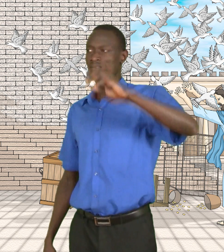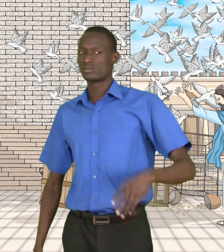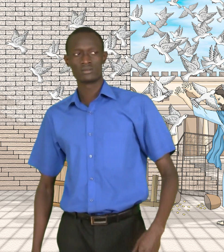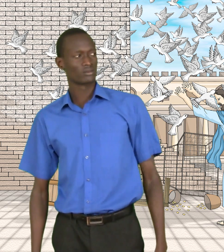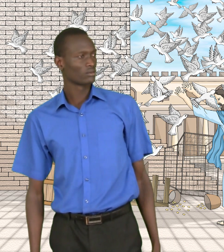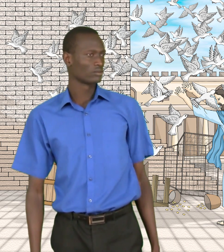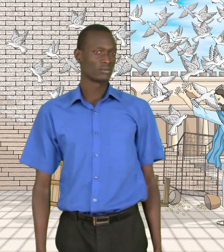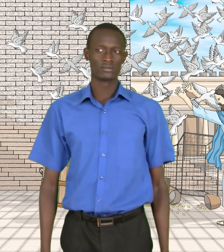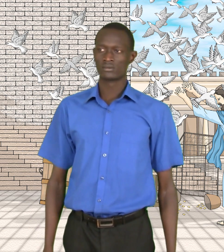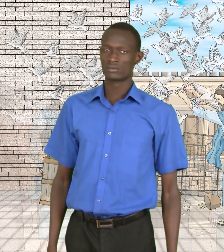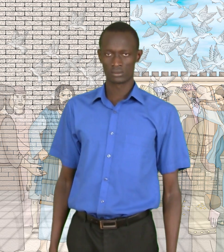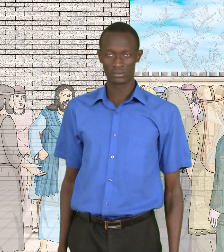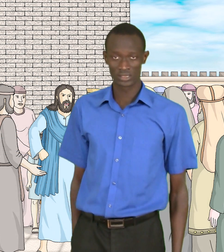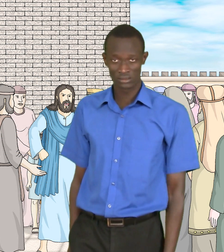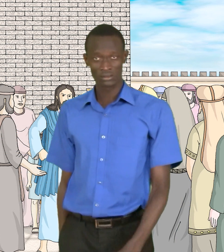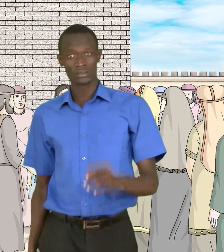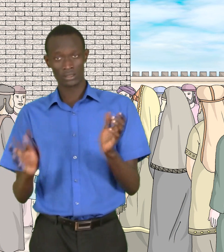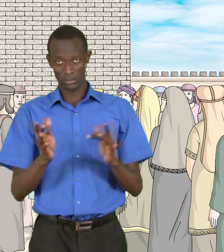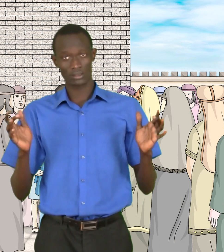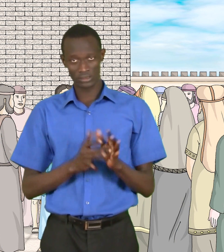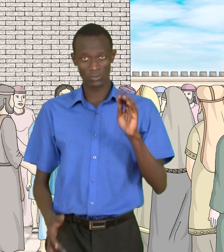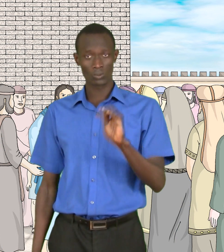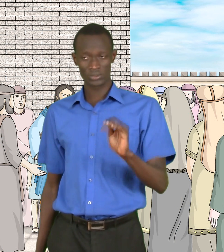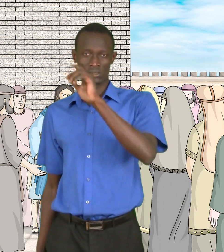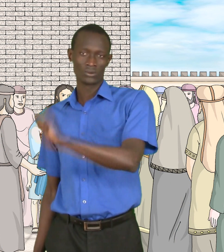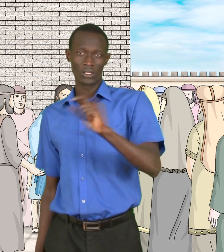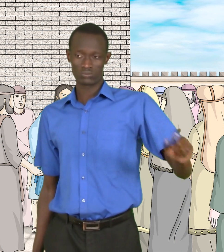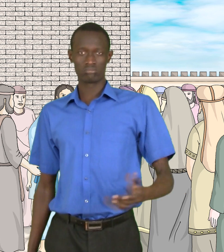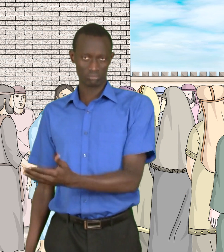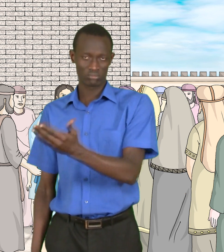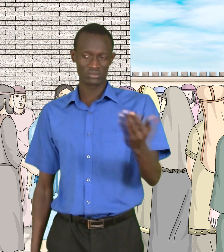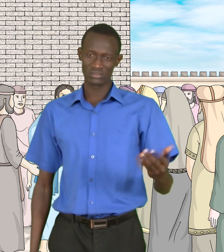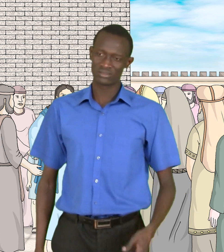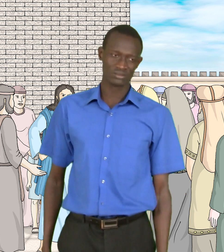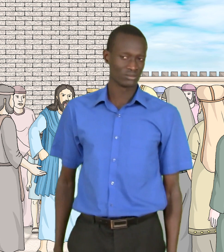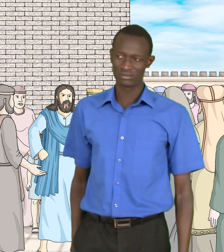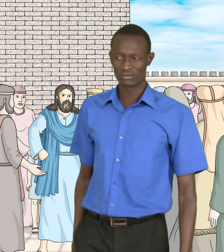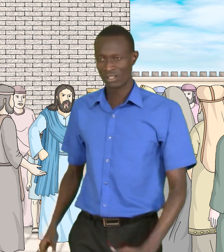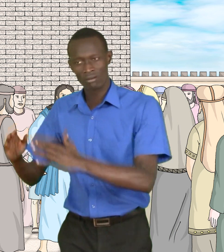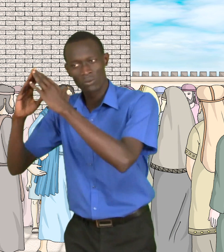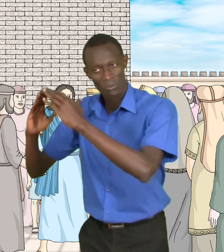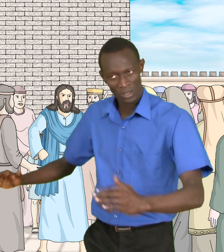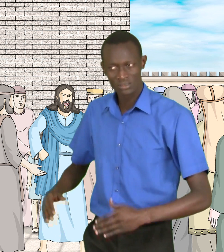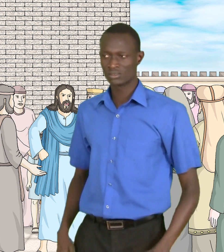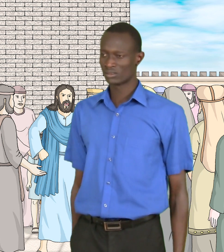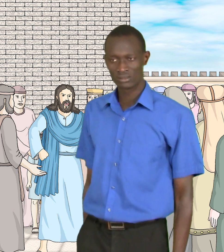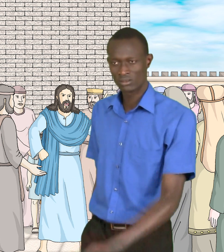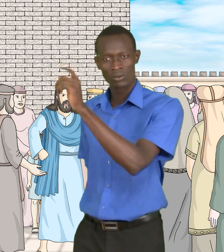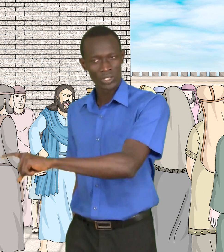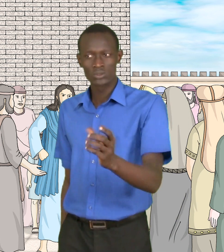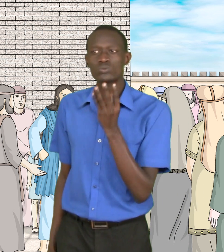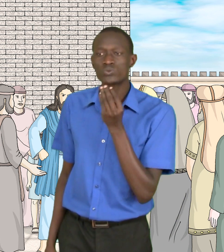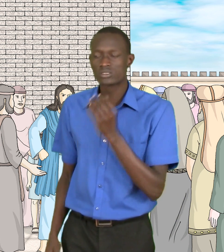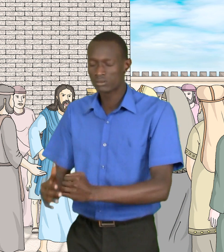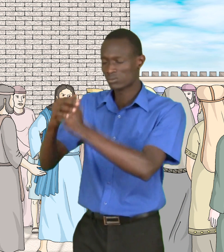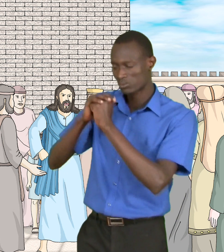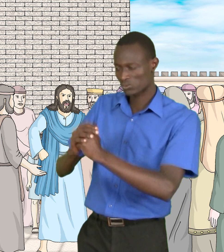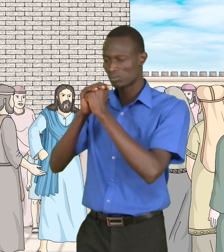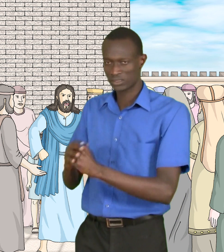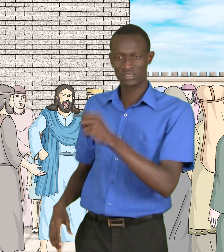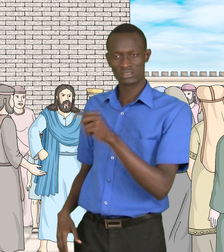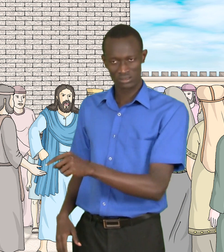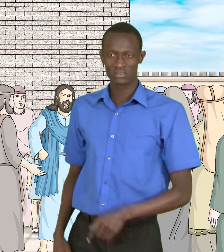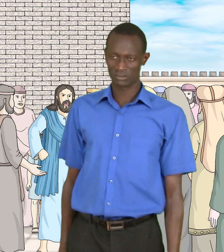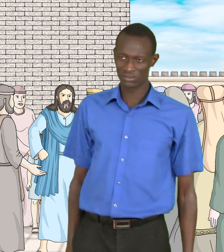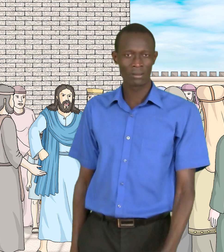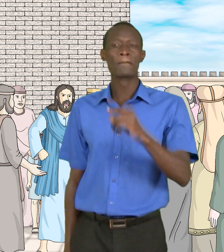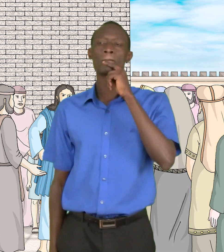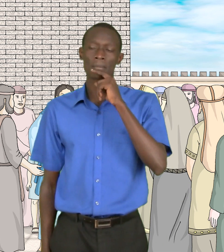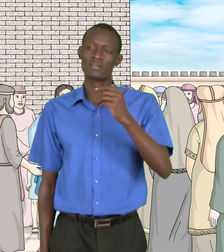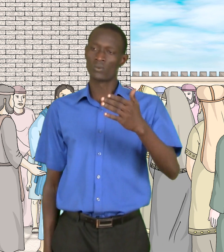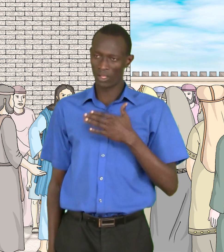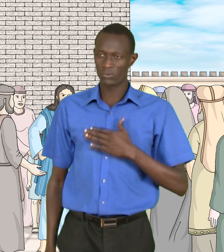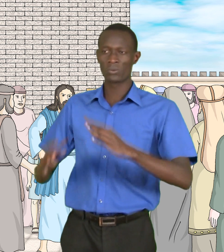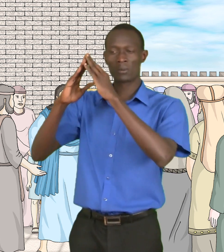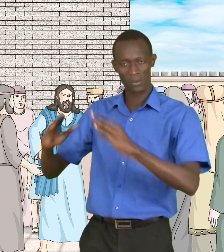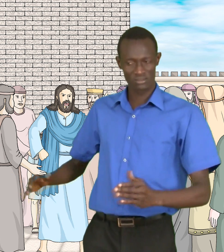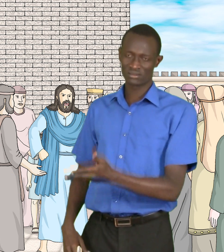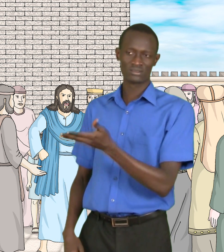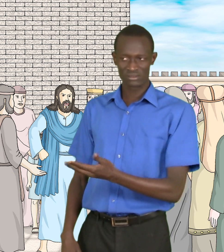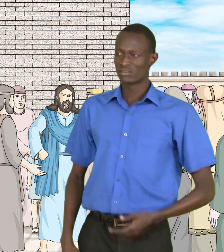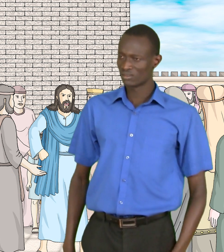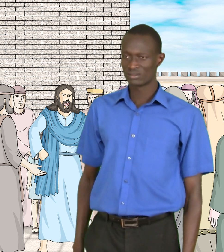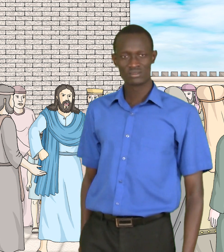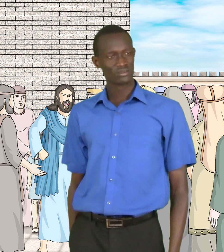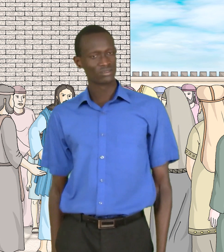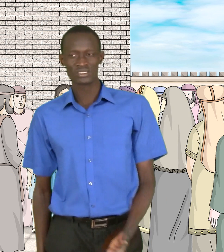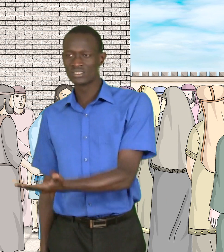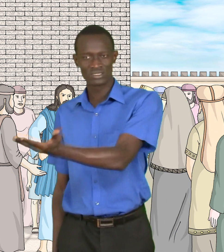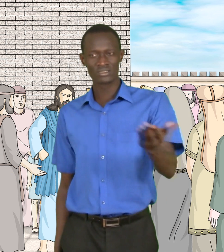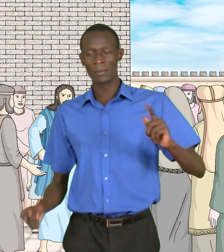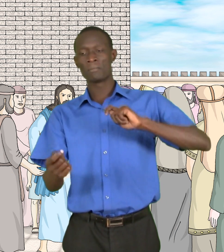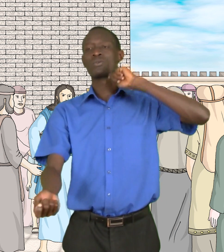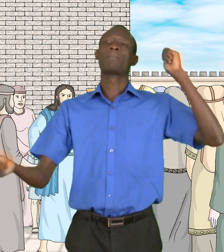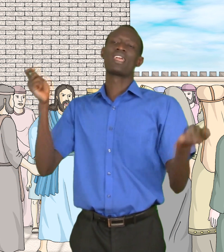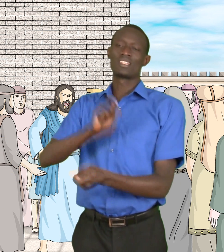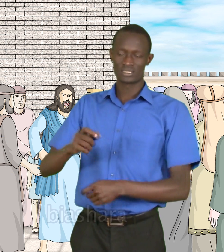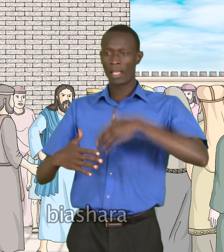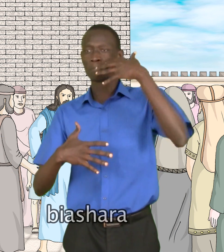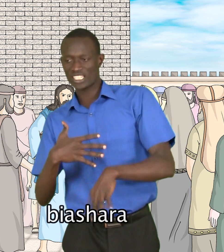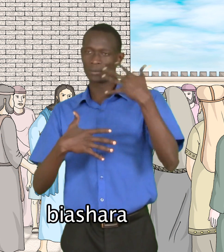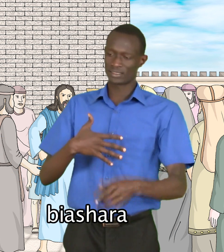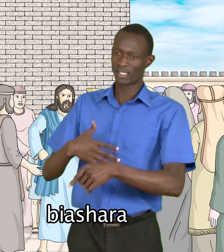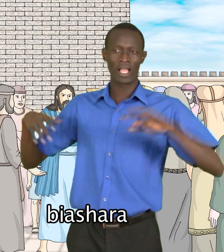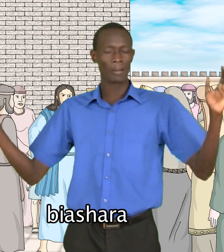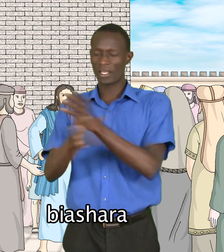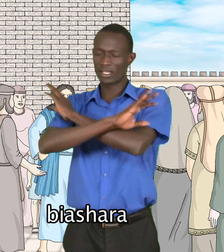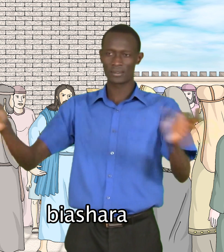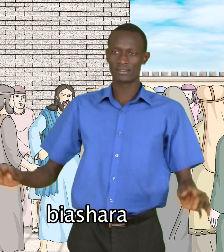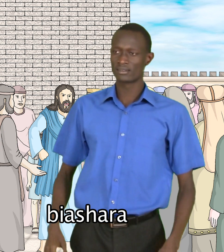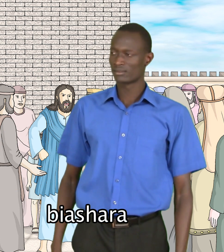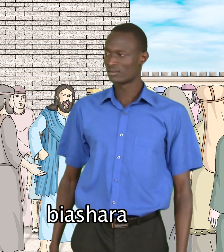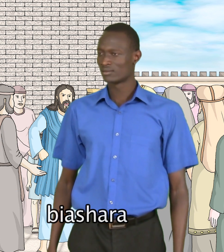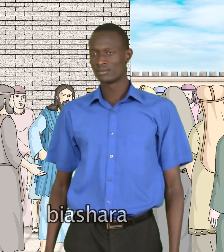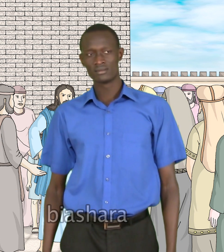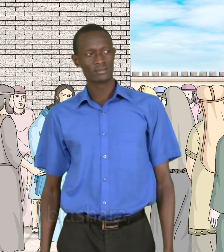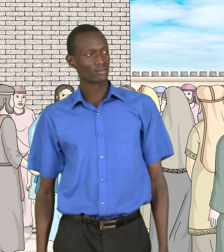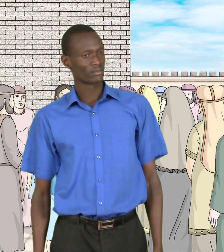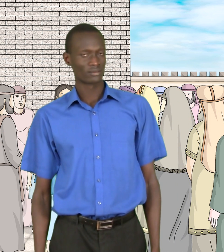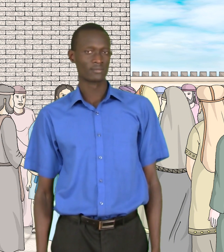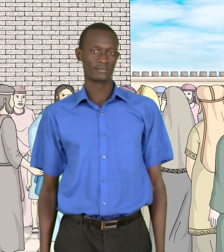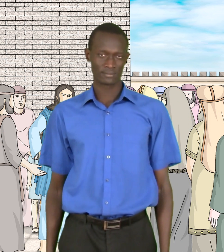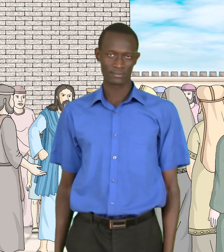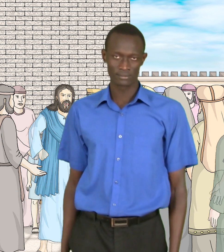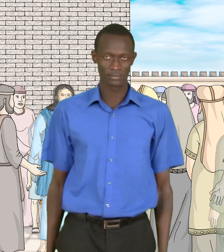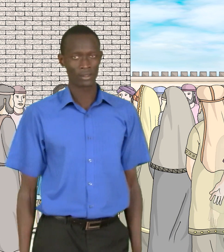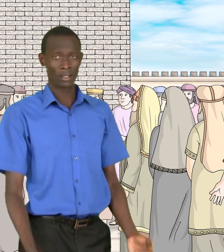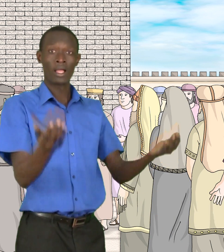How dare you turn My Father’s house into a marketplace!”